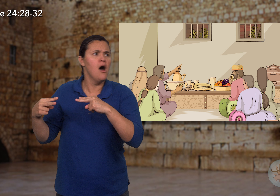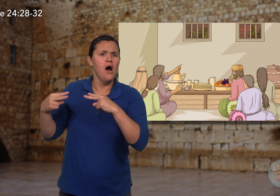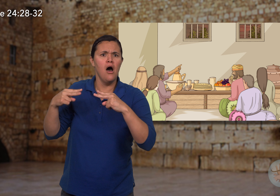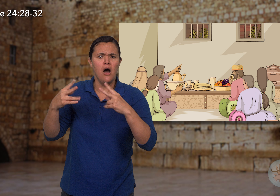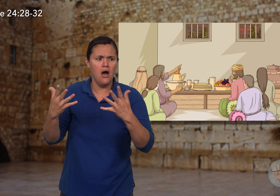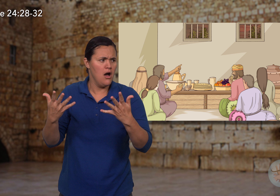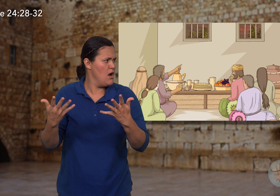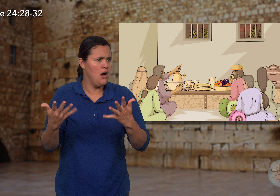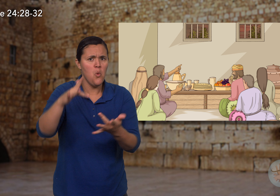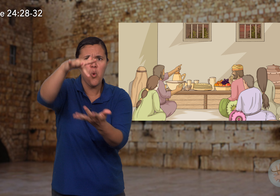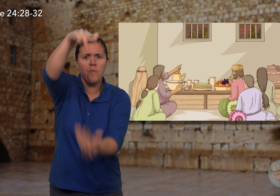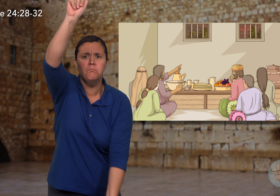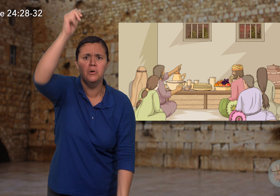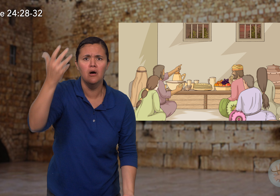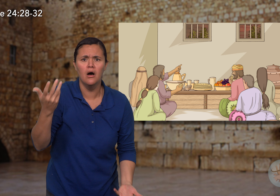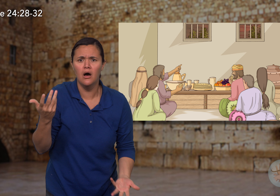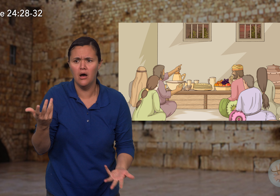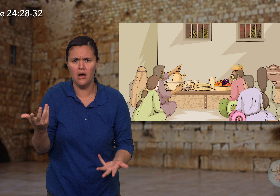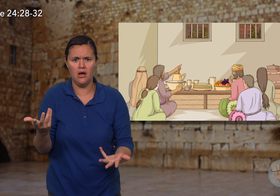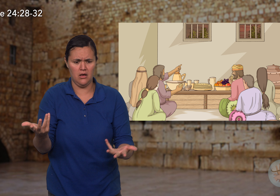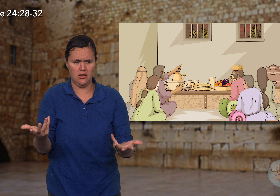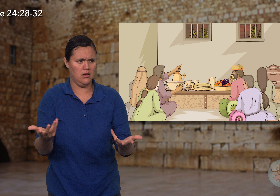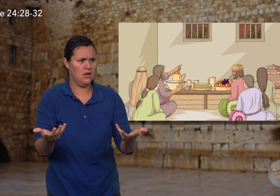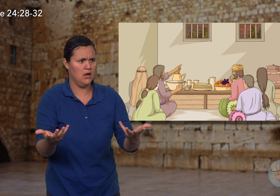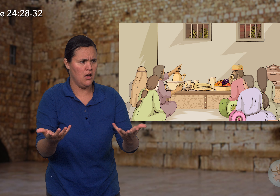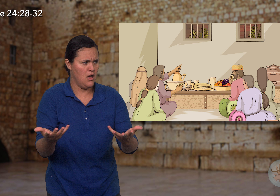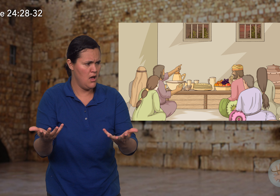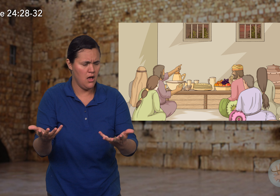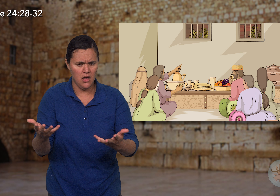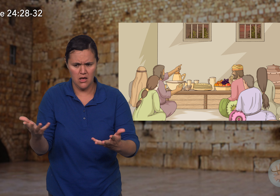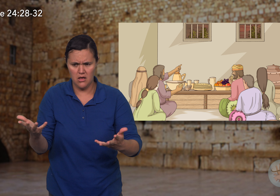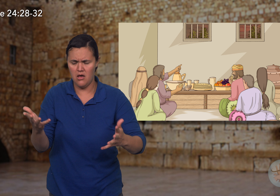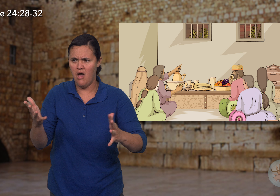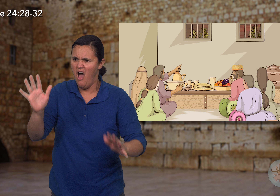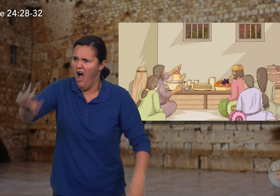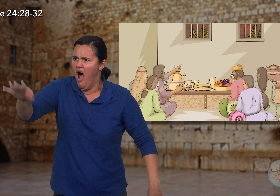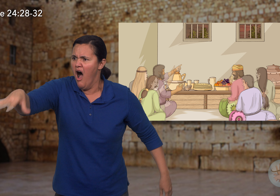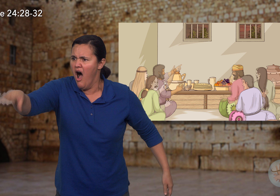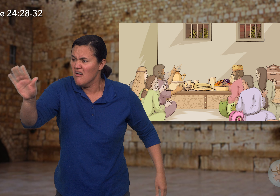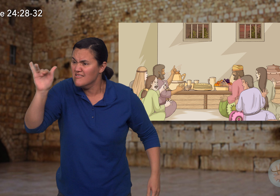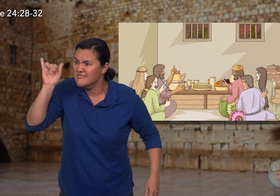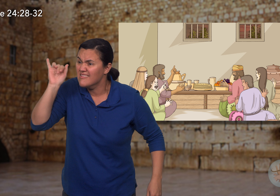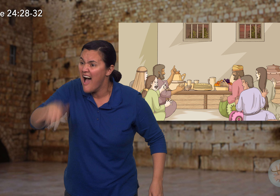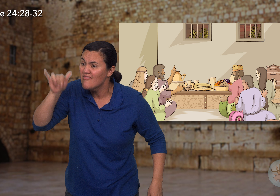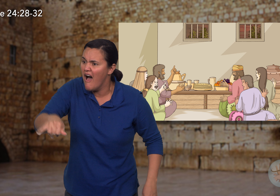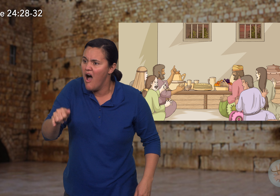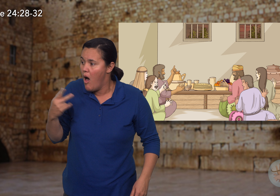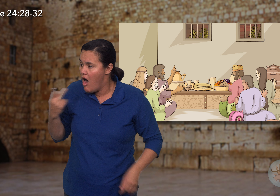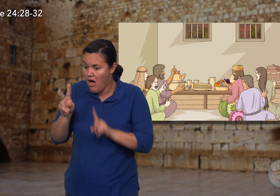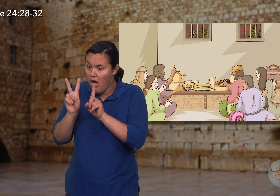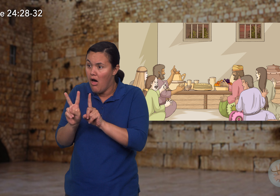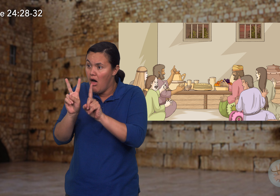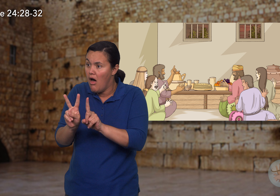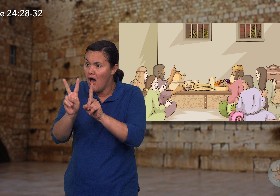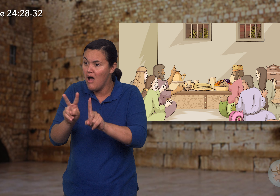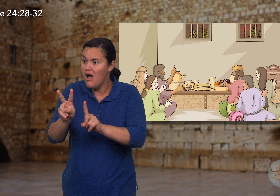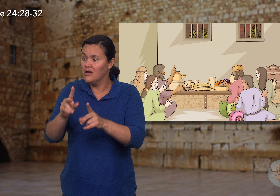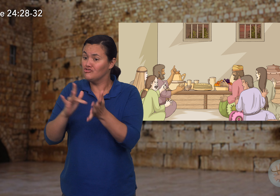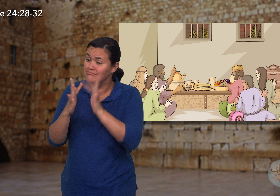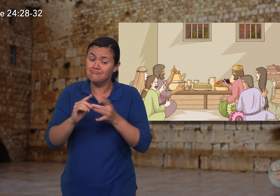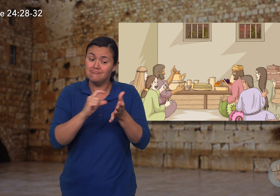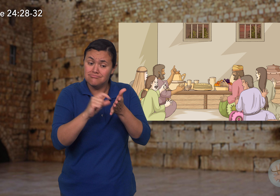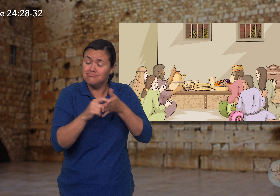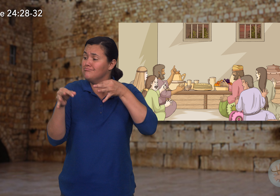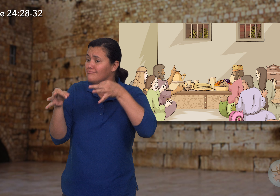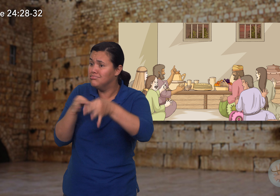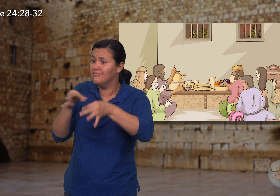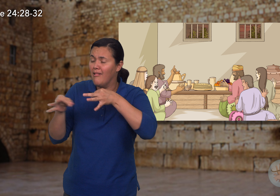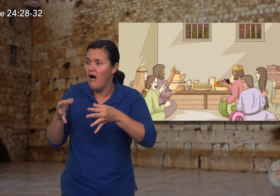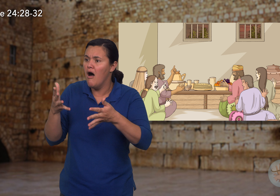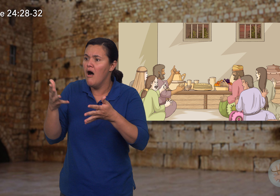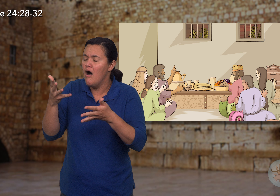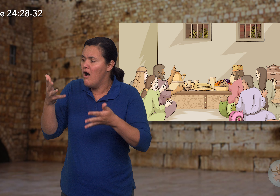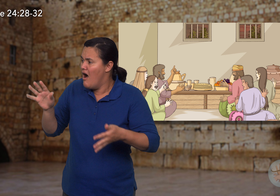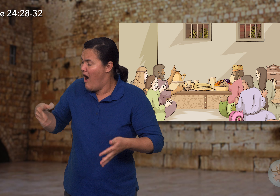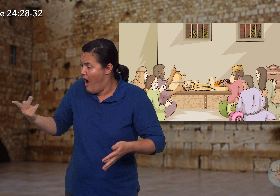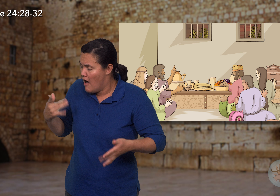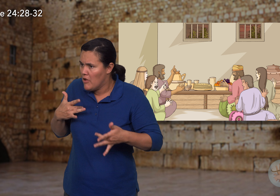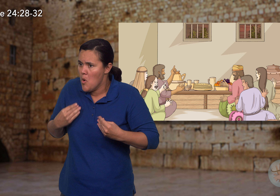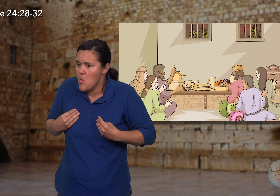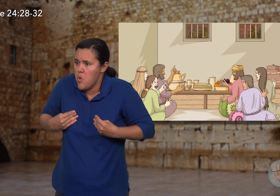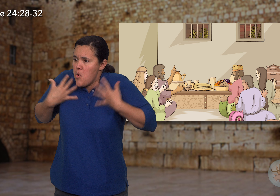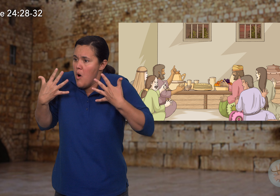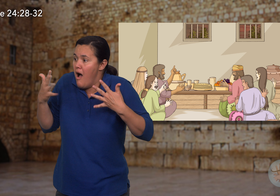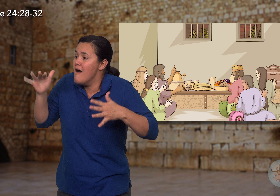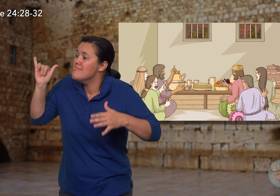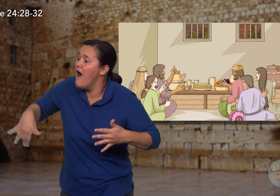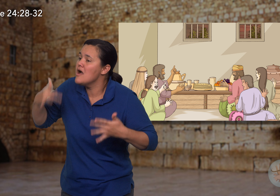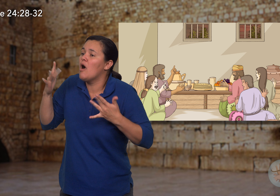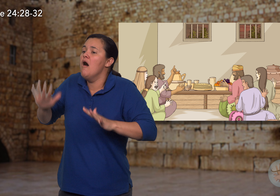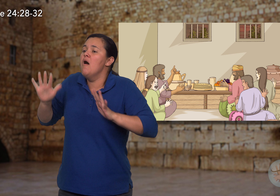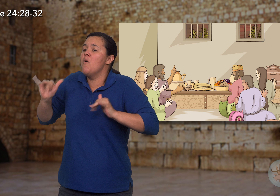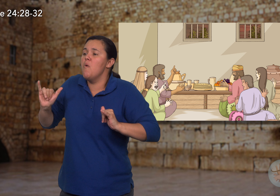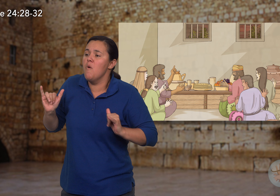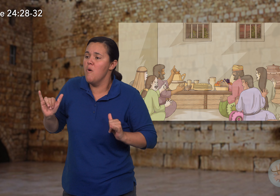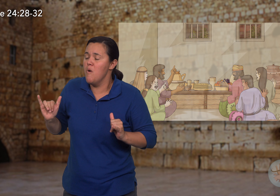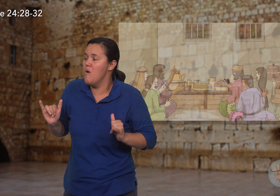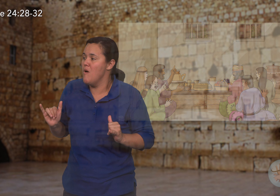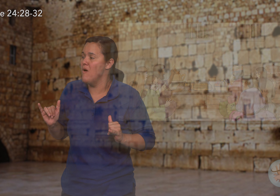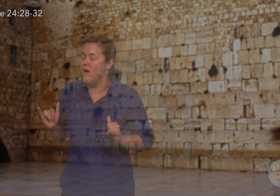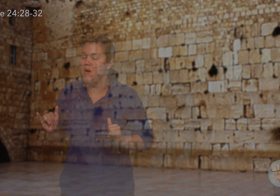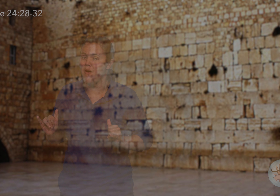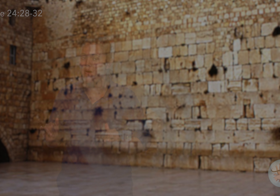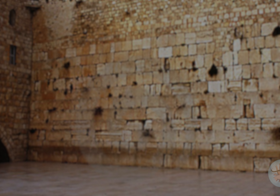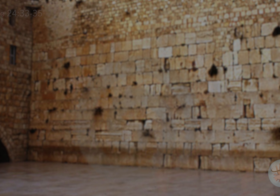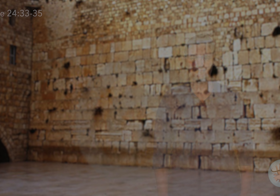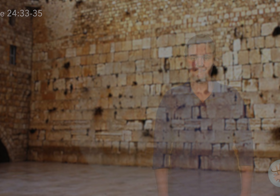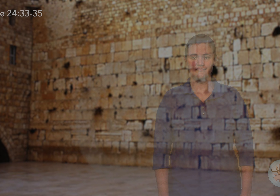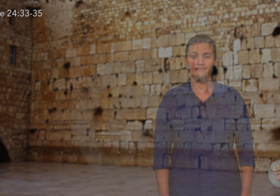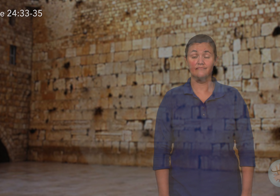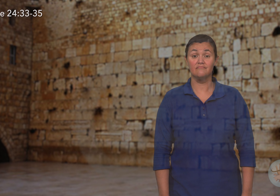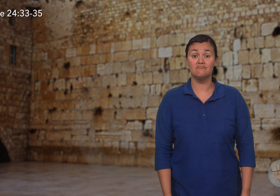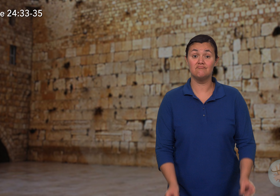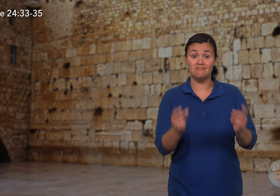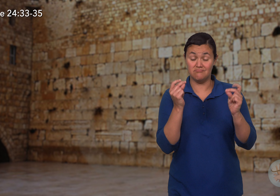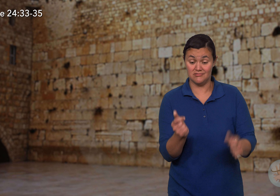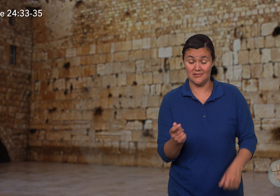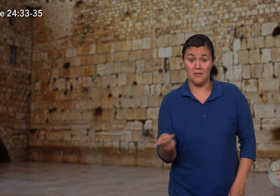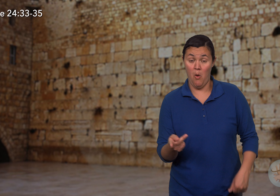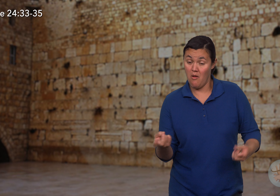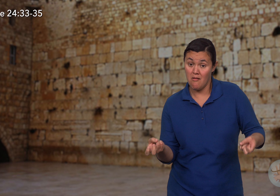They asked each other, “Were not our hearts burning within us as He spoke with us on the road and opened the Scriptures to us?”